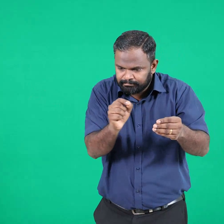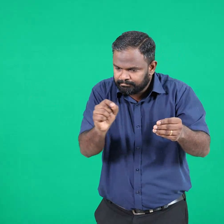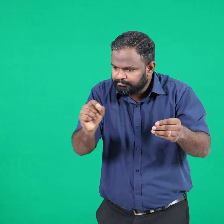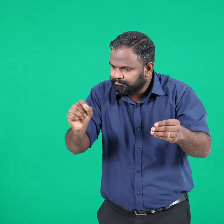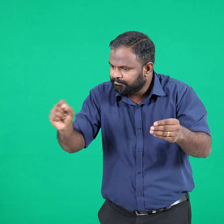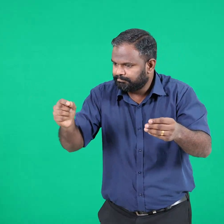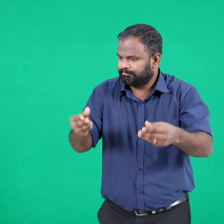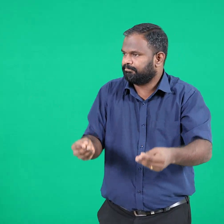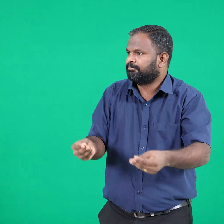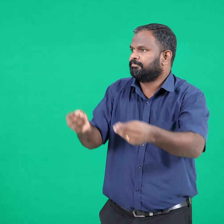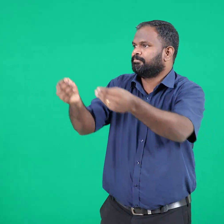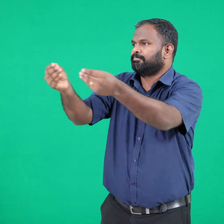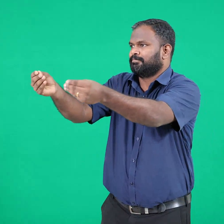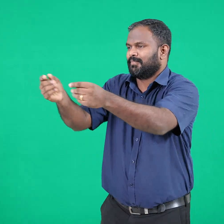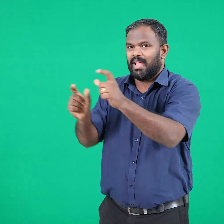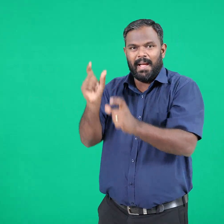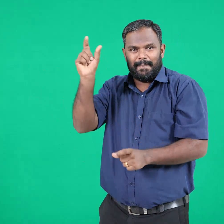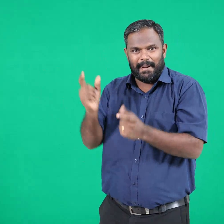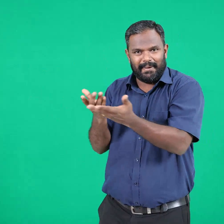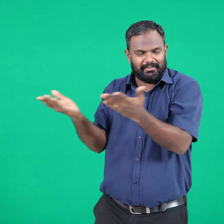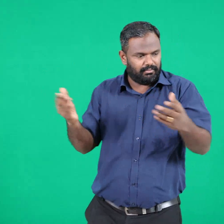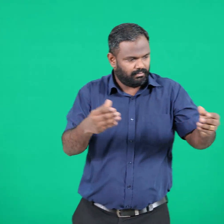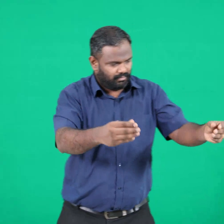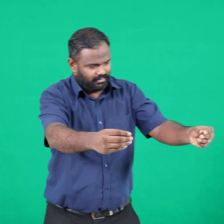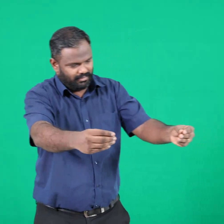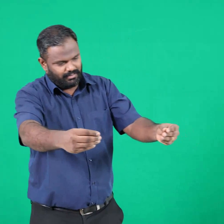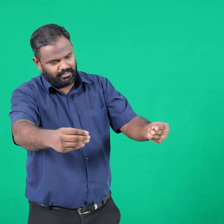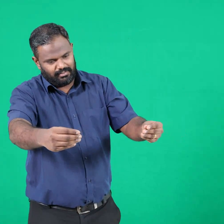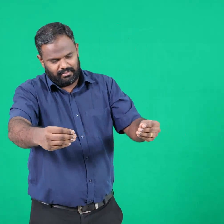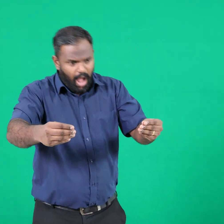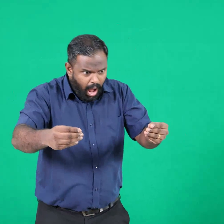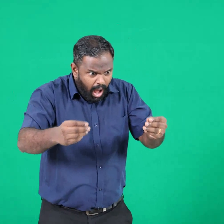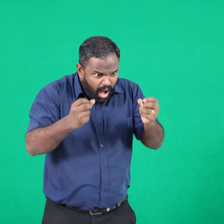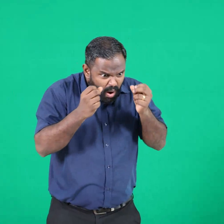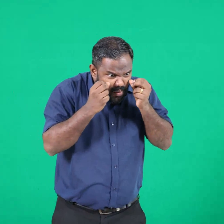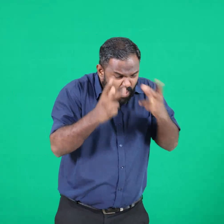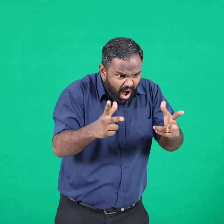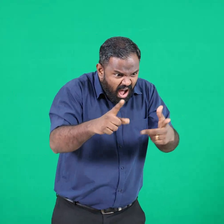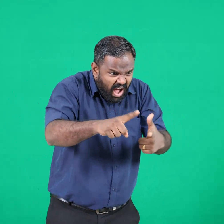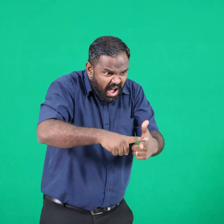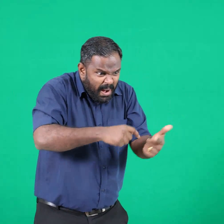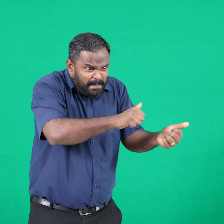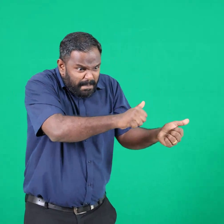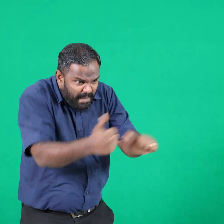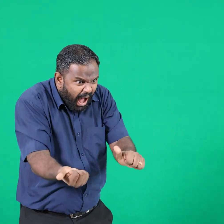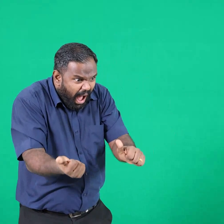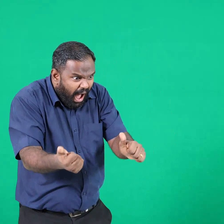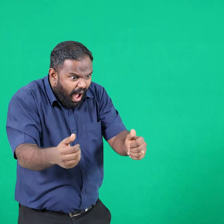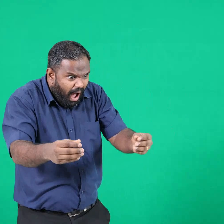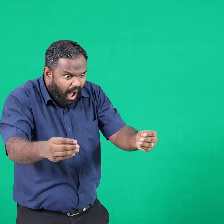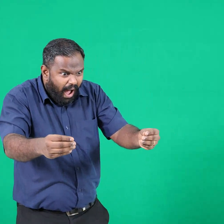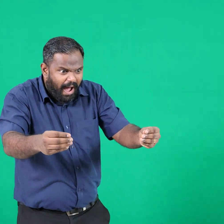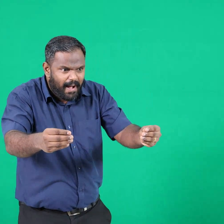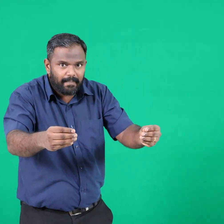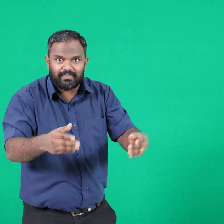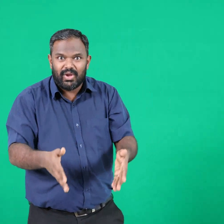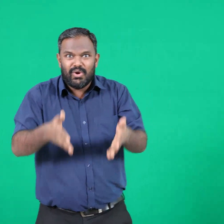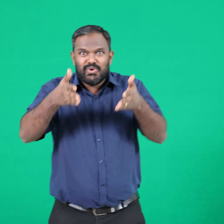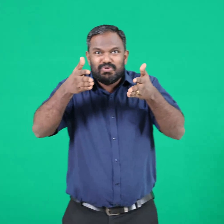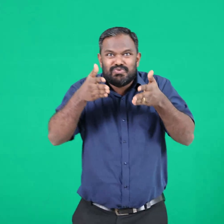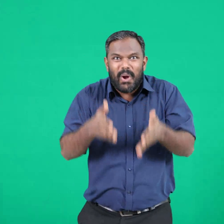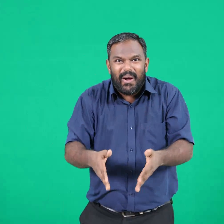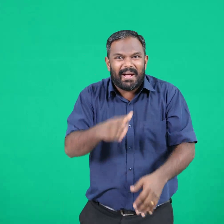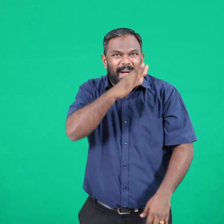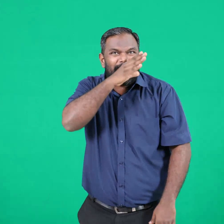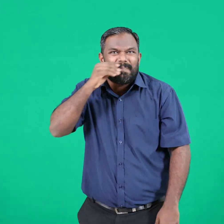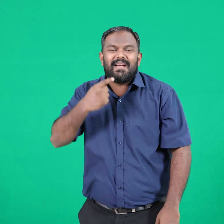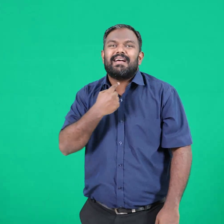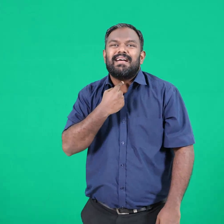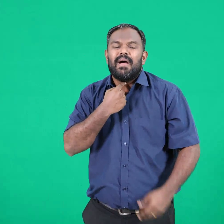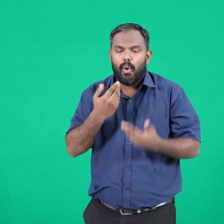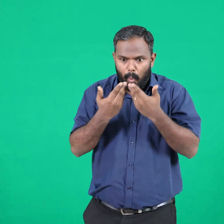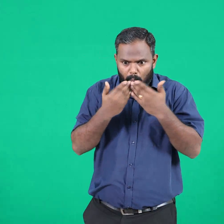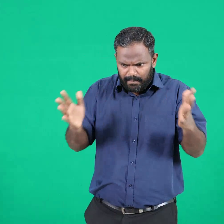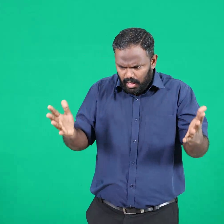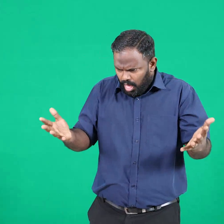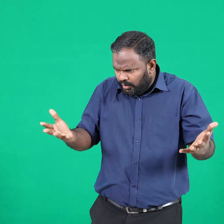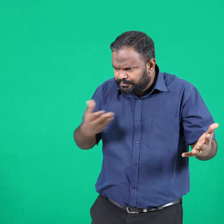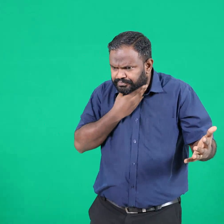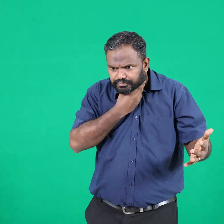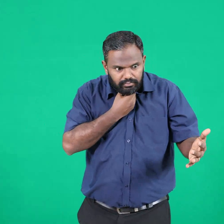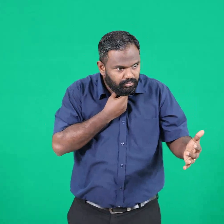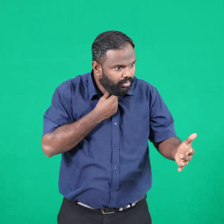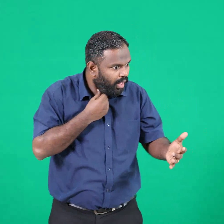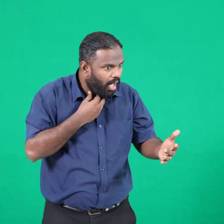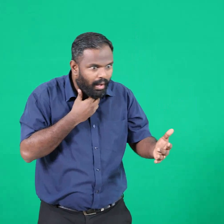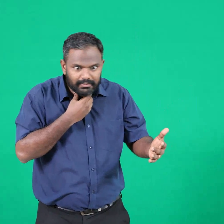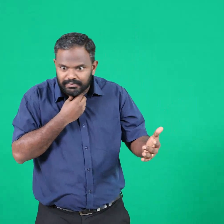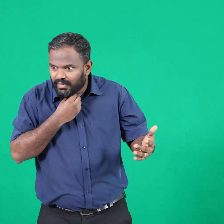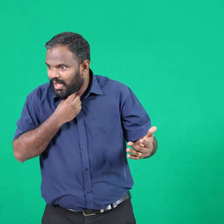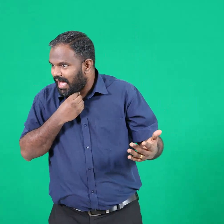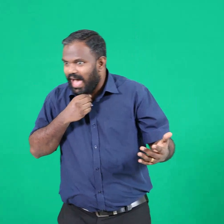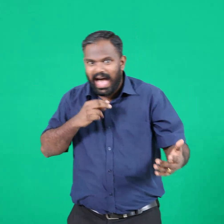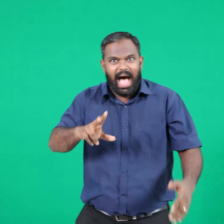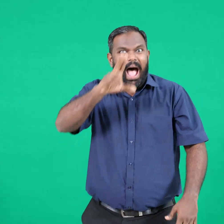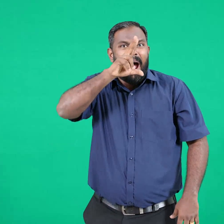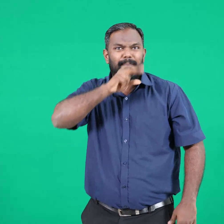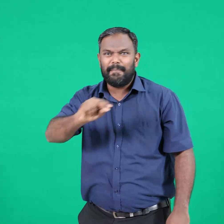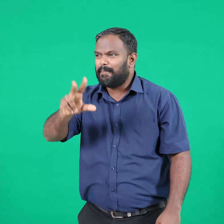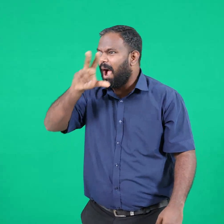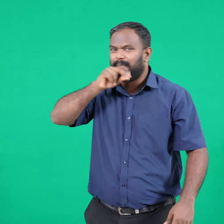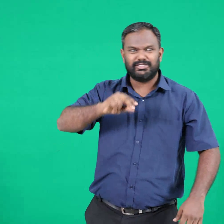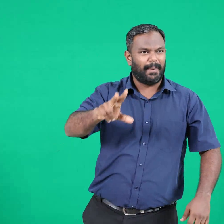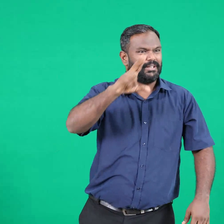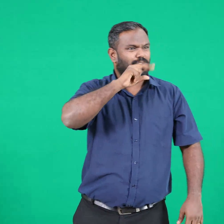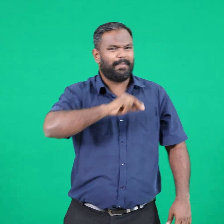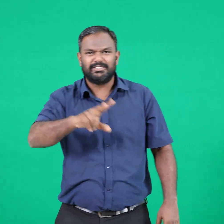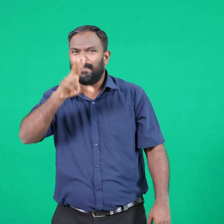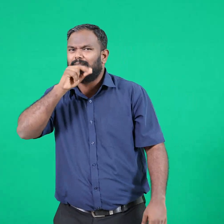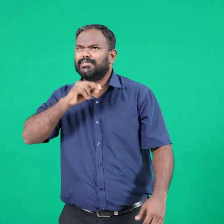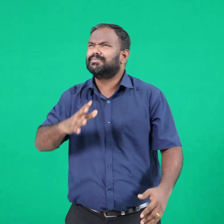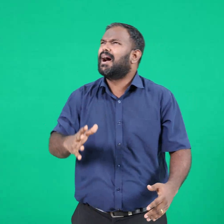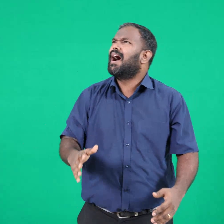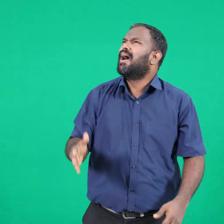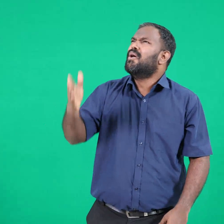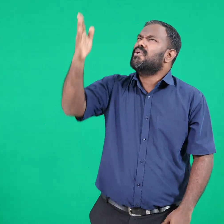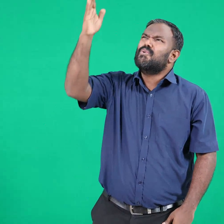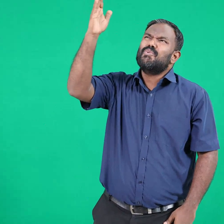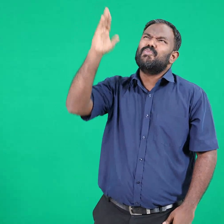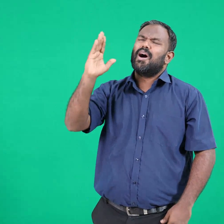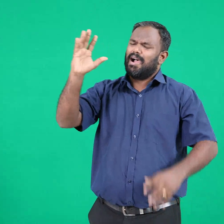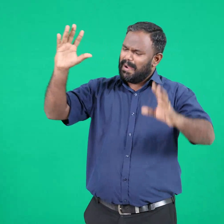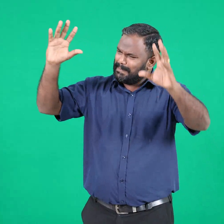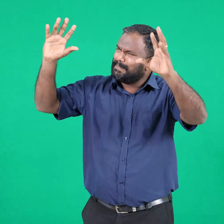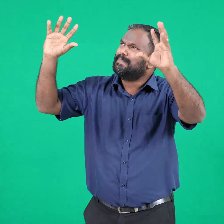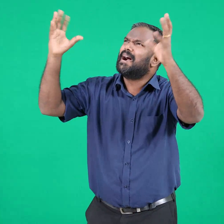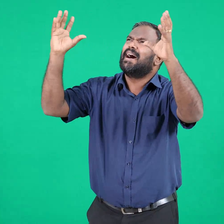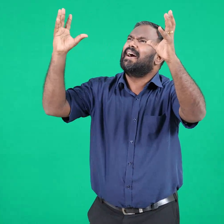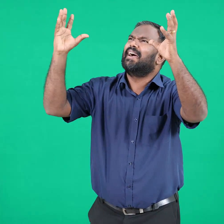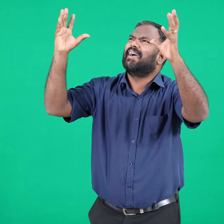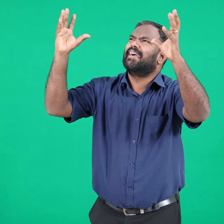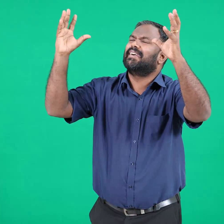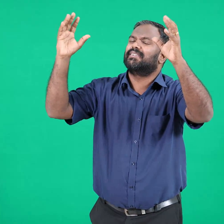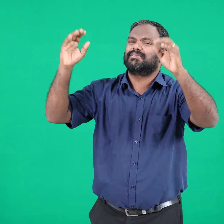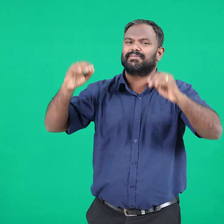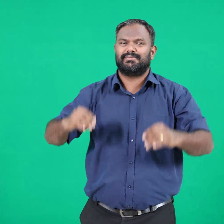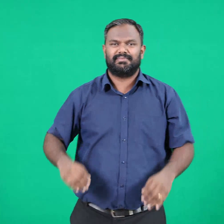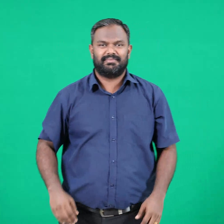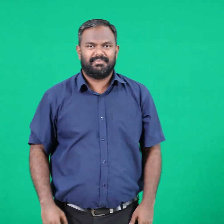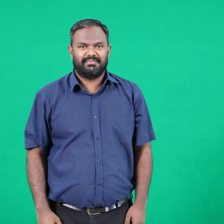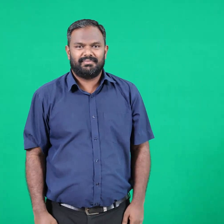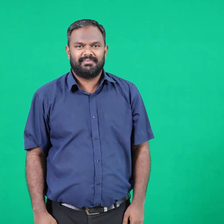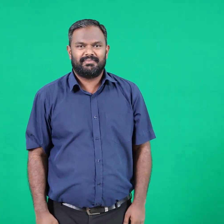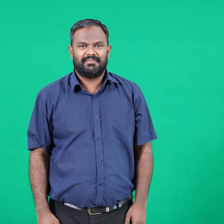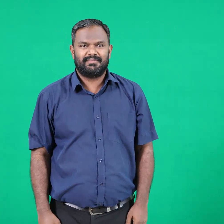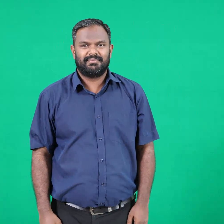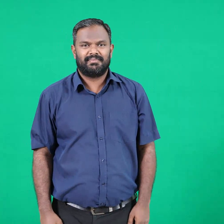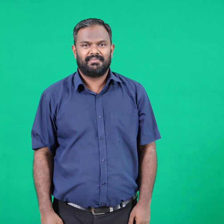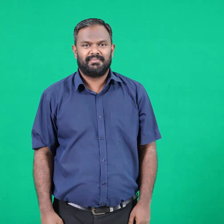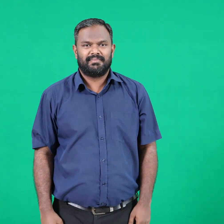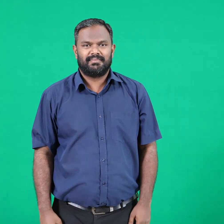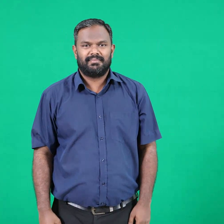Immediately Zechariah's mouth was opened and his tongue was released, and he began to speak, praising God.